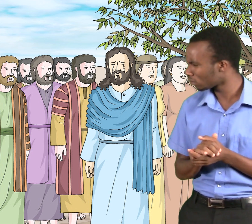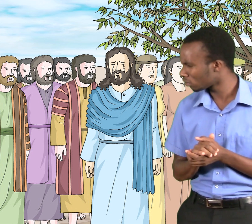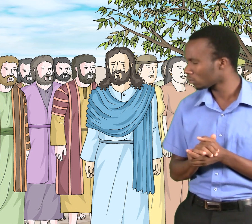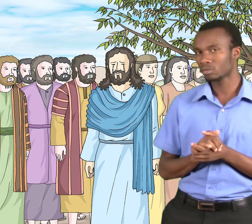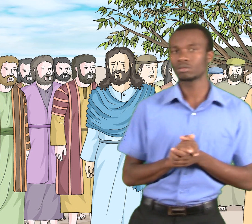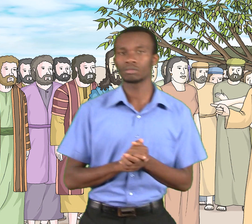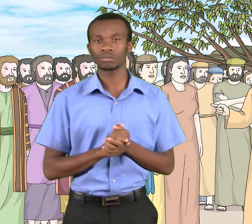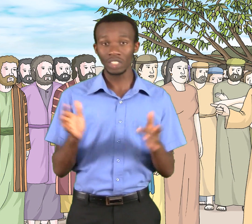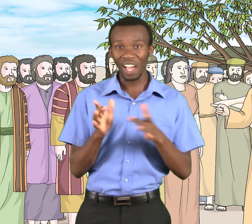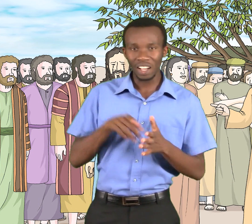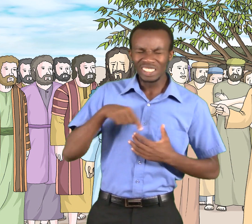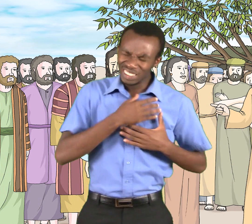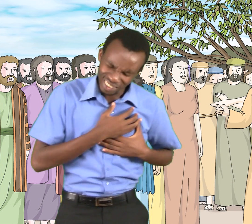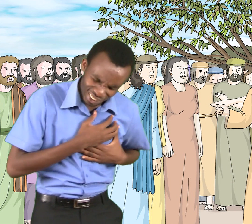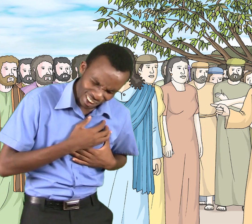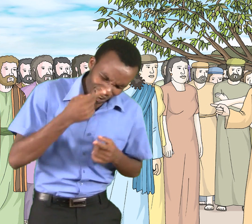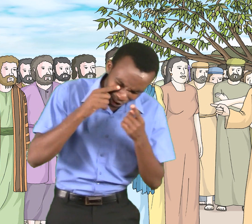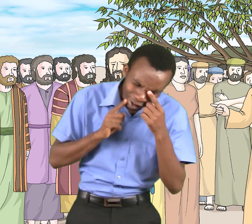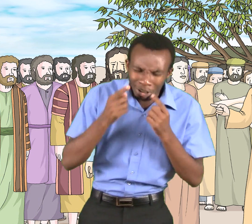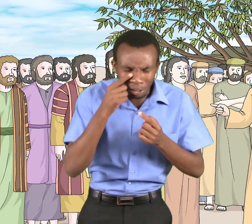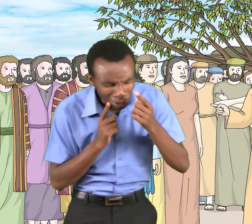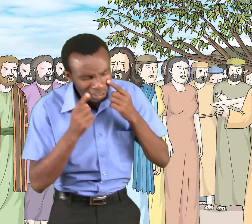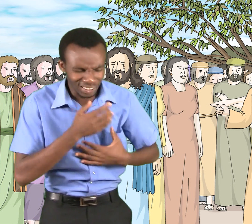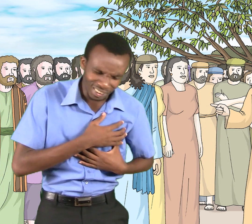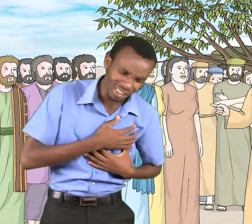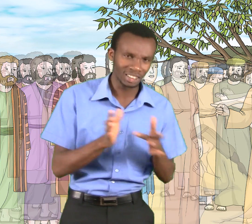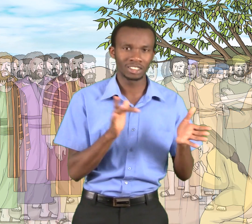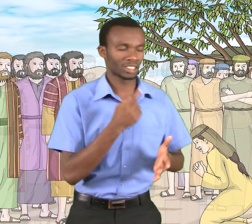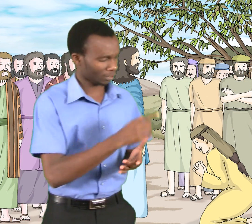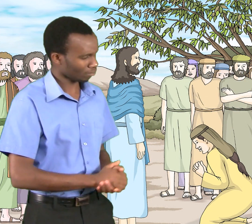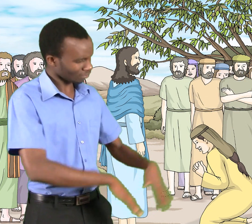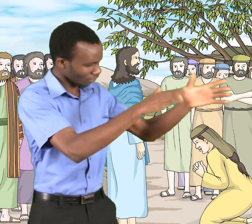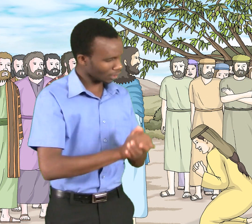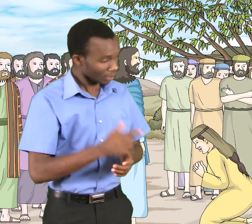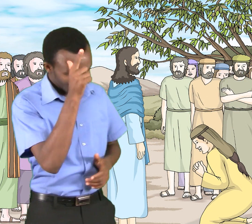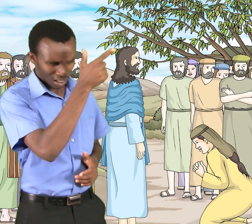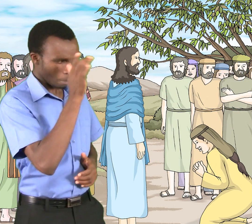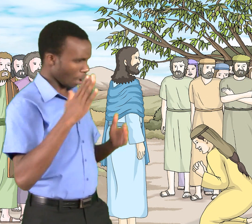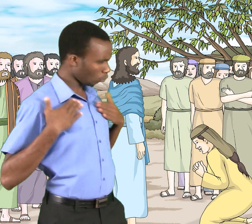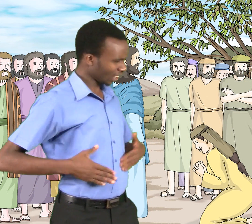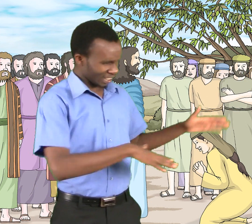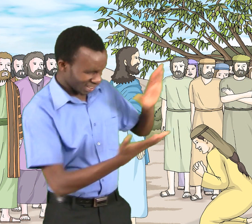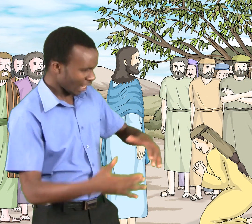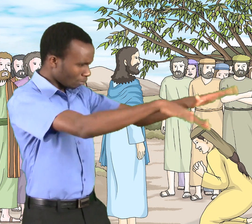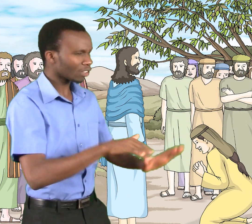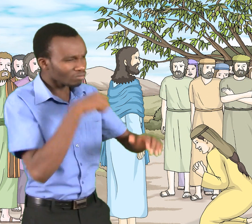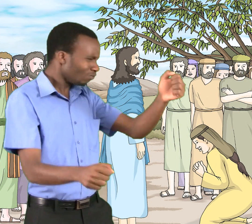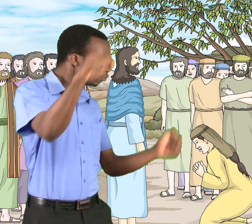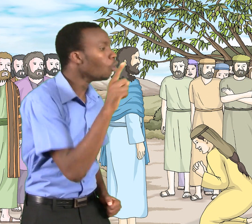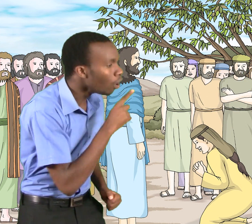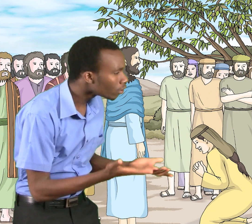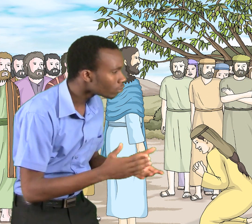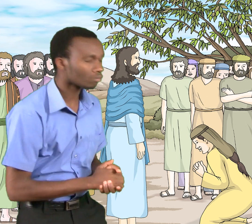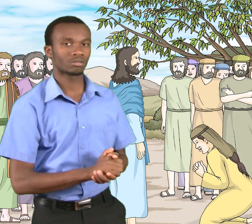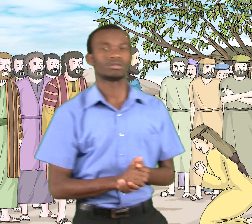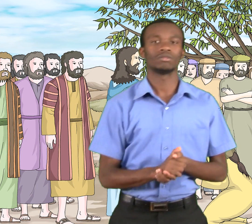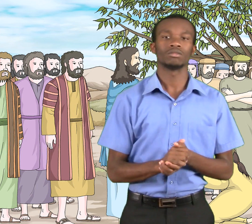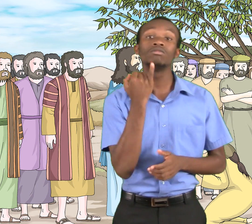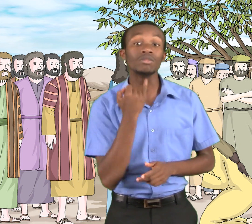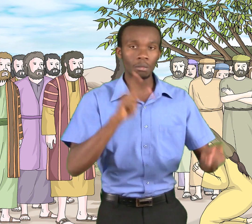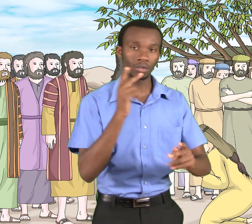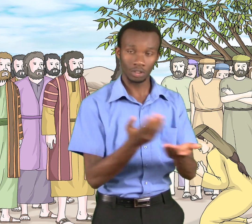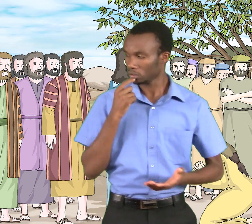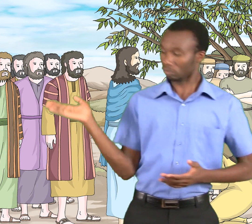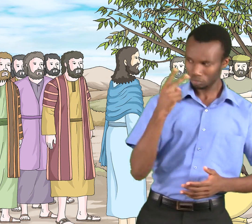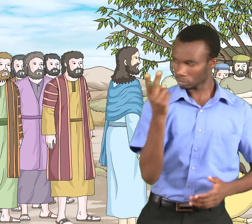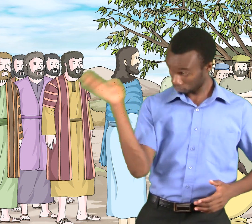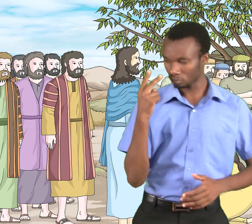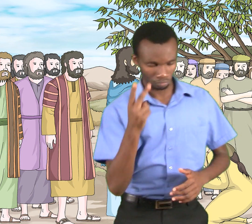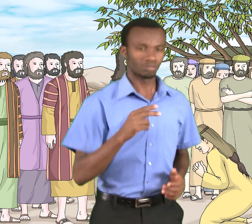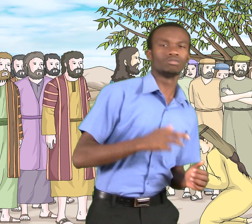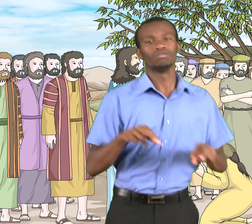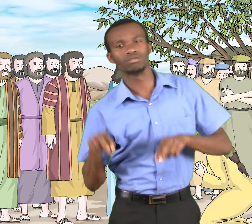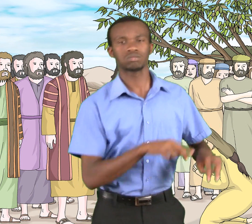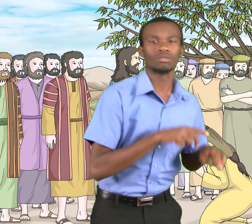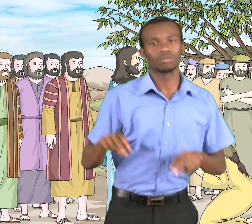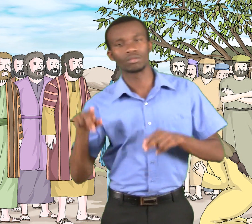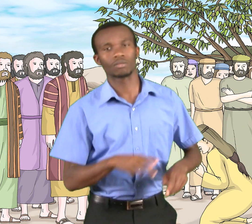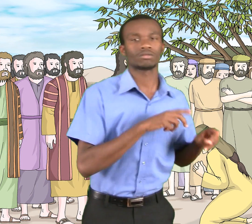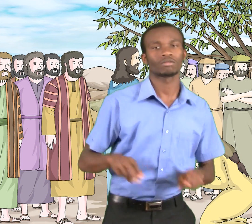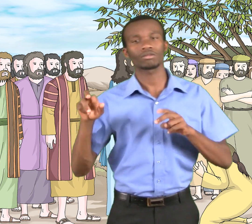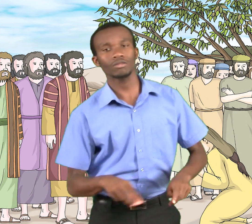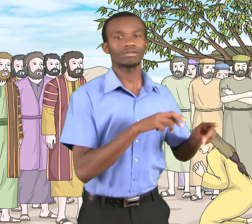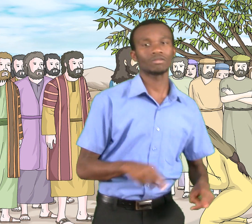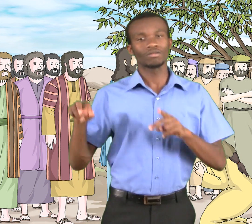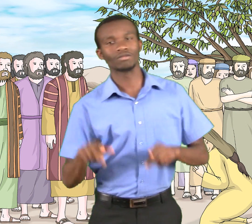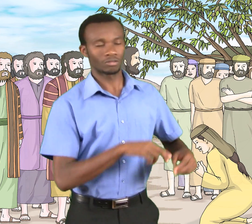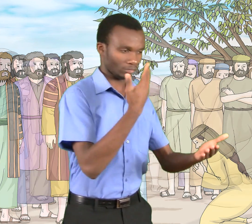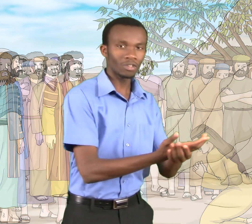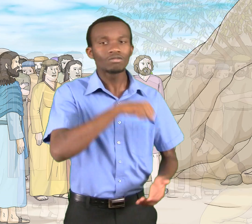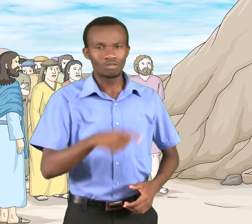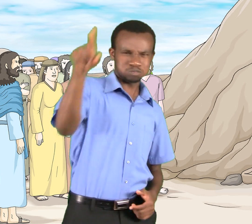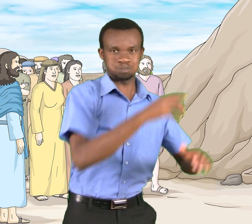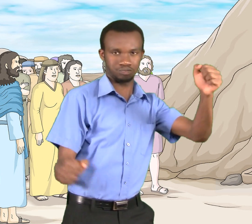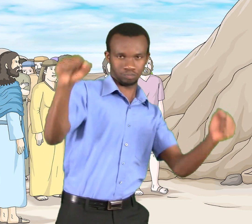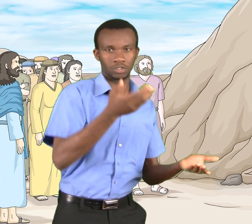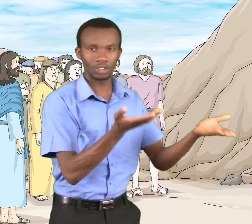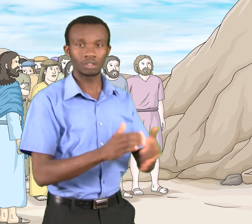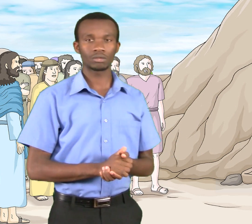But some of them asked, “Could not this man who opened the eyes of the blind also have kept Lazarus from dying?”